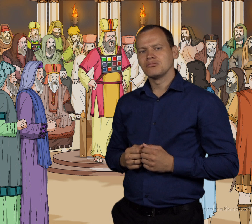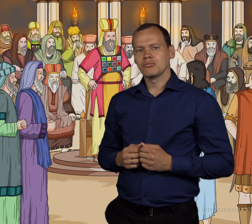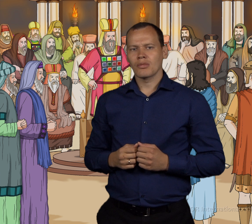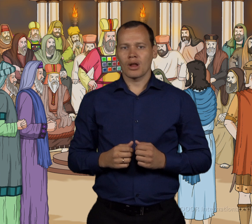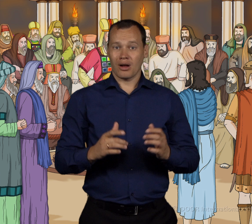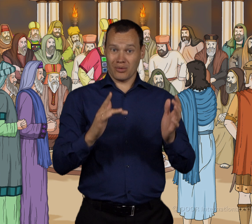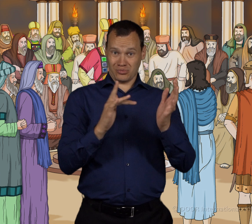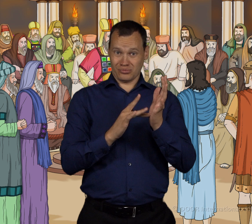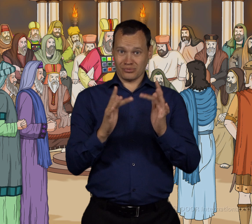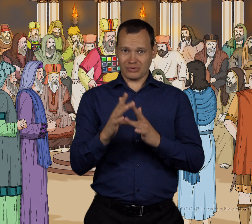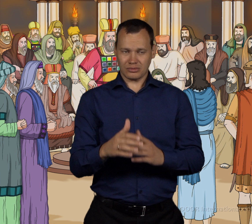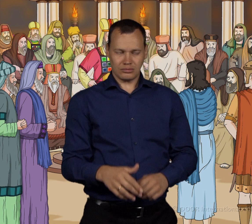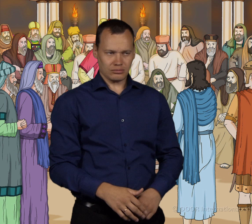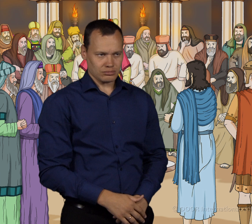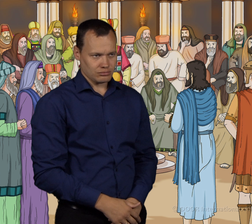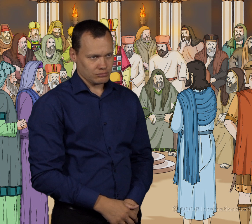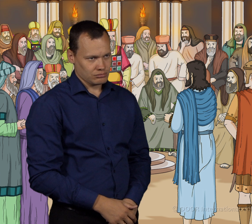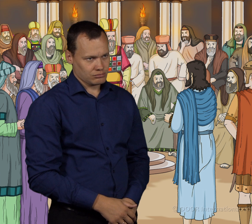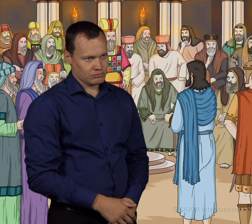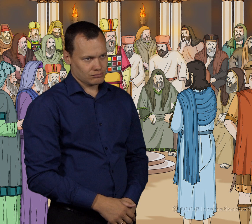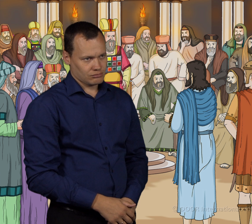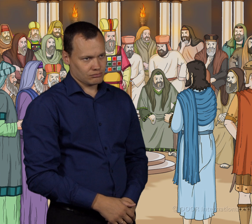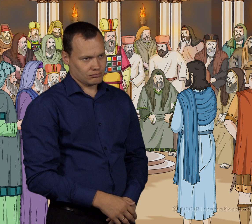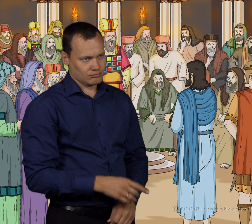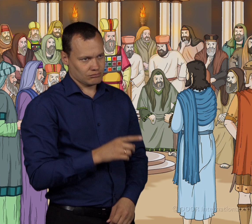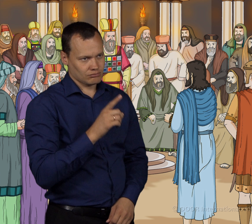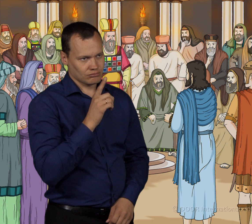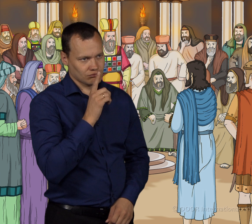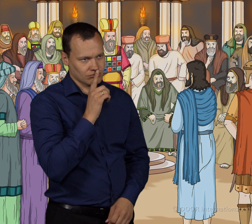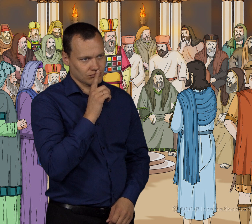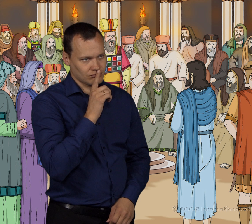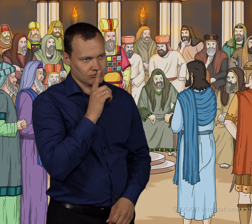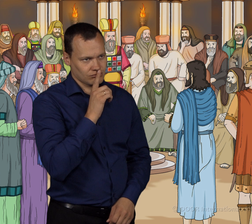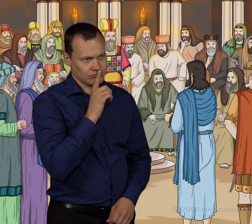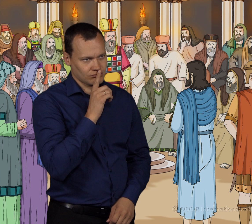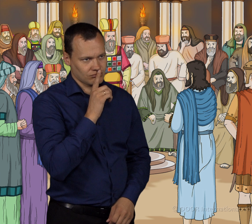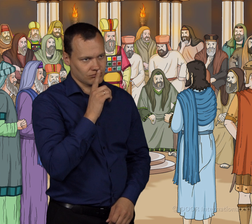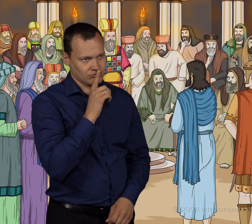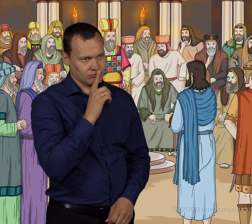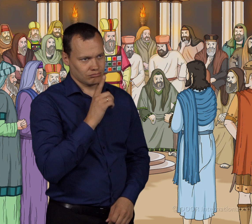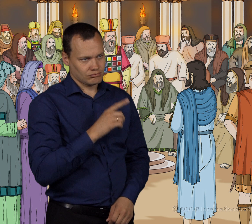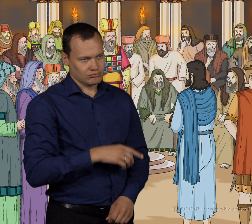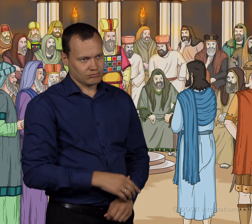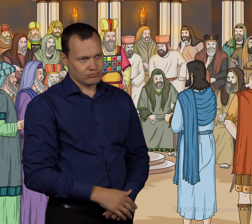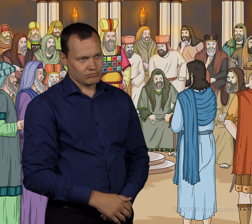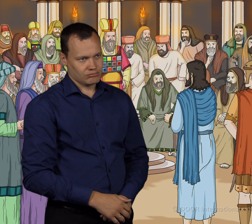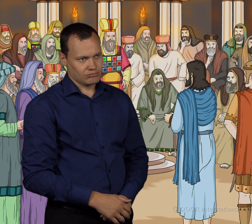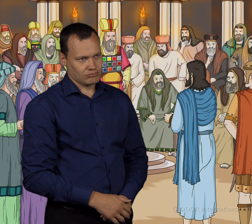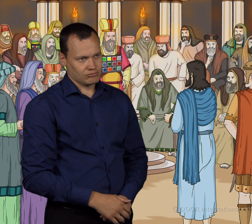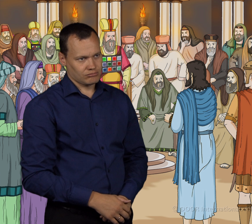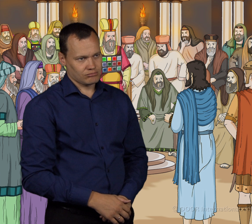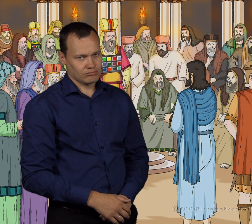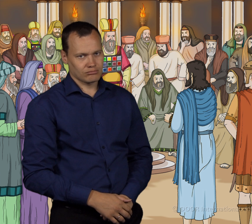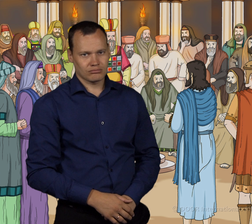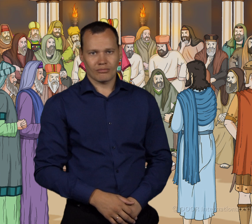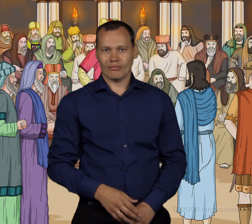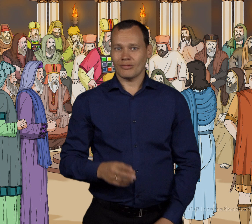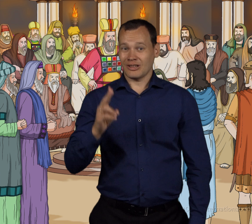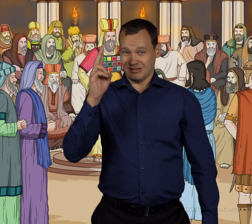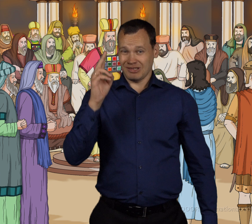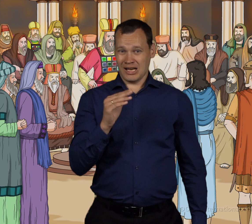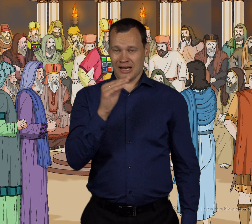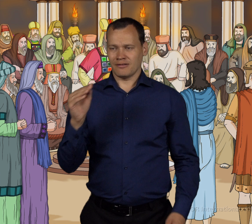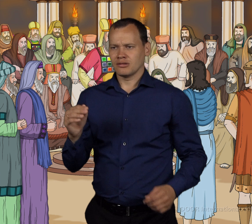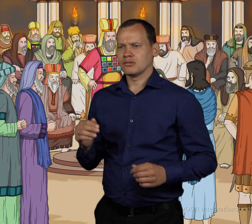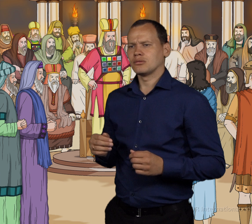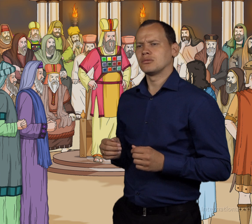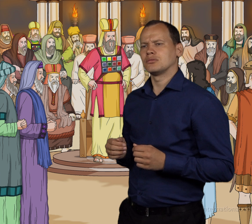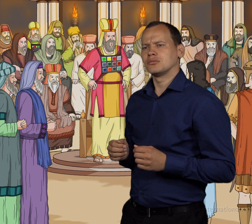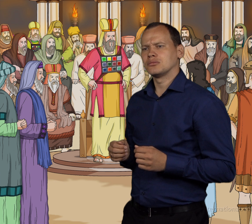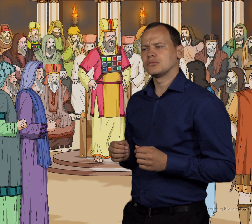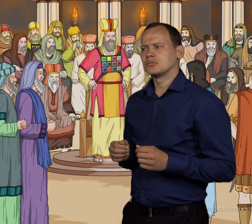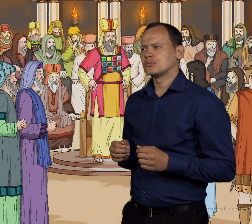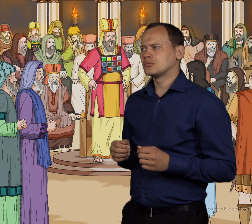But Jesus remained silent.